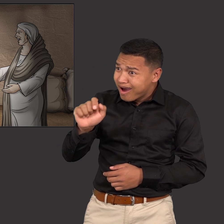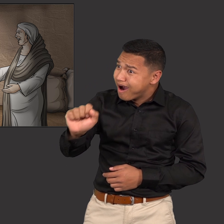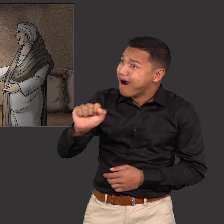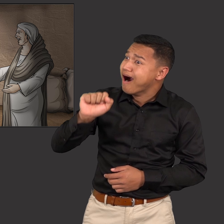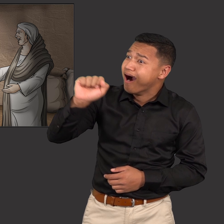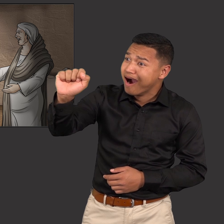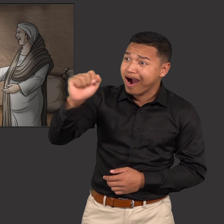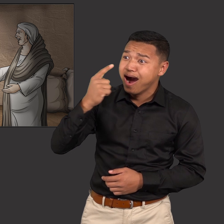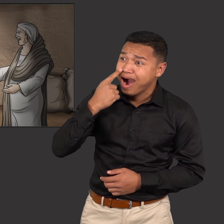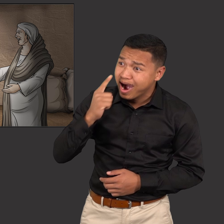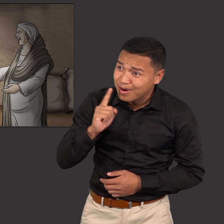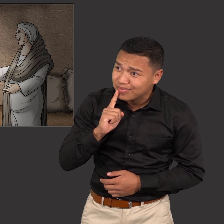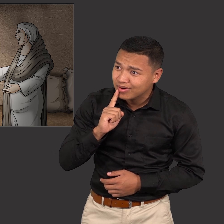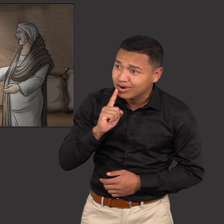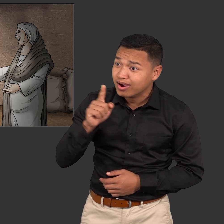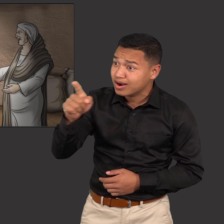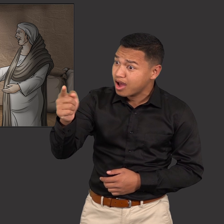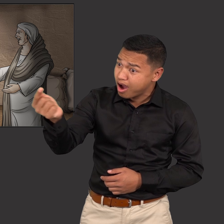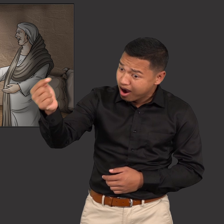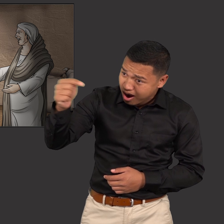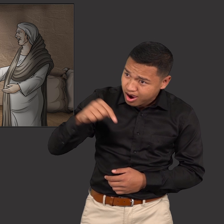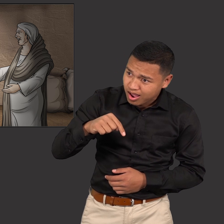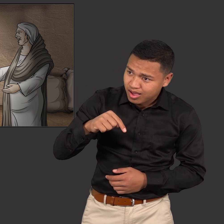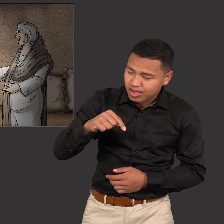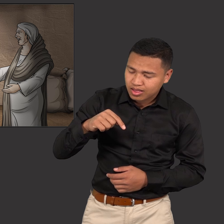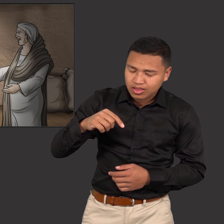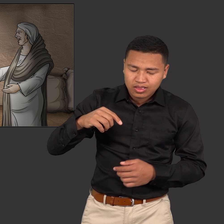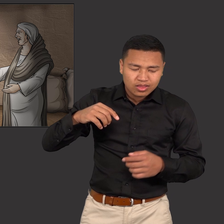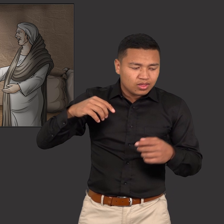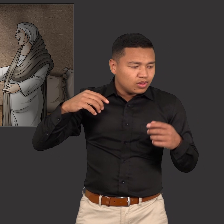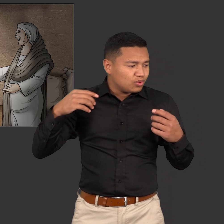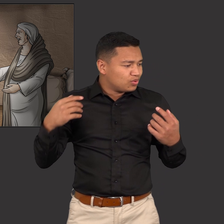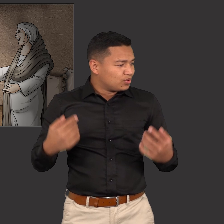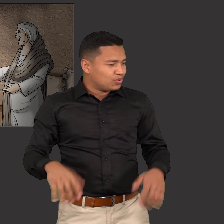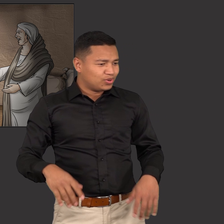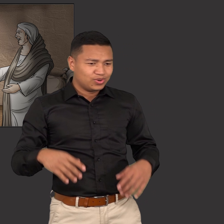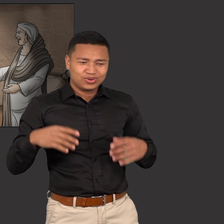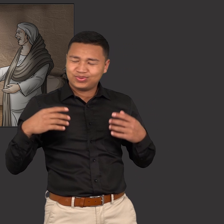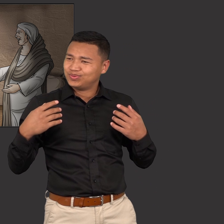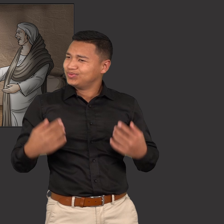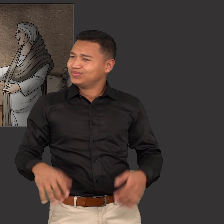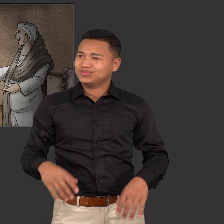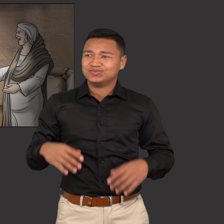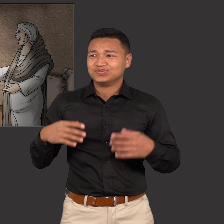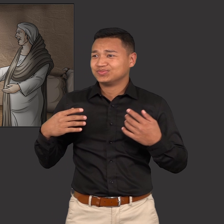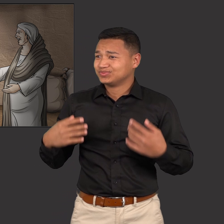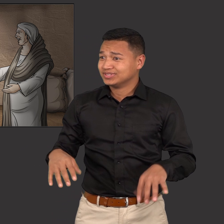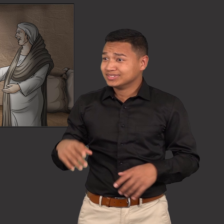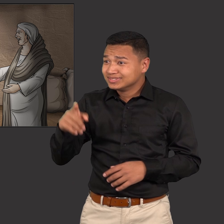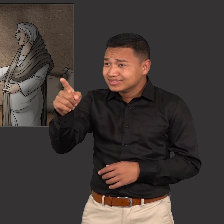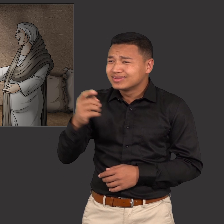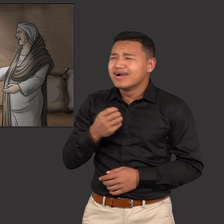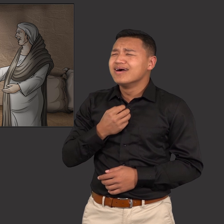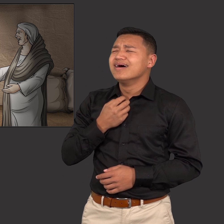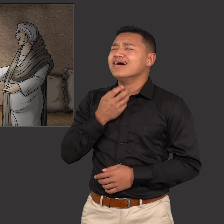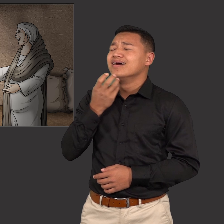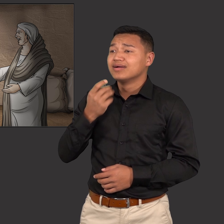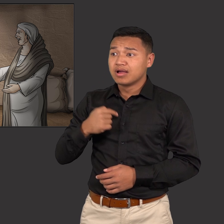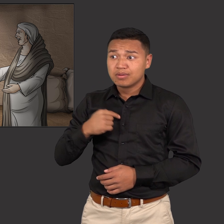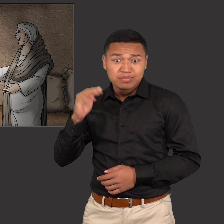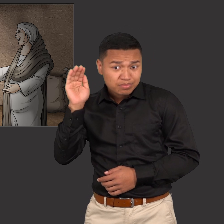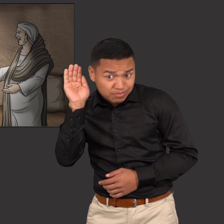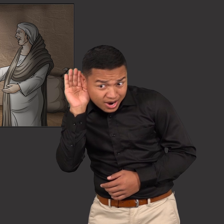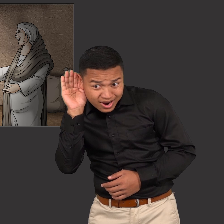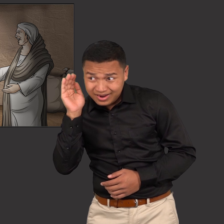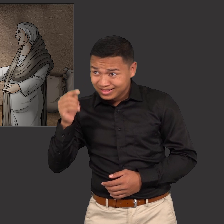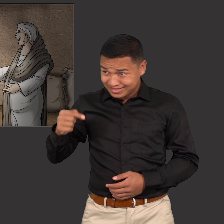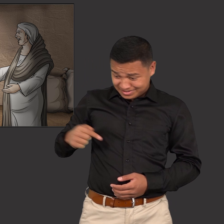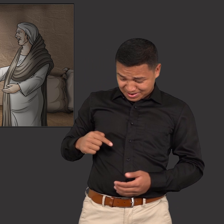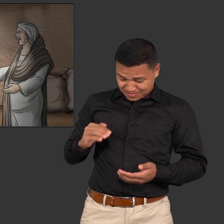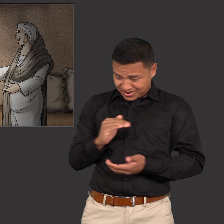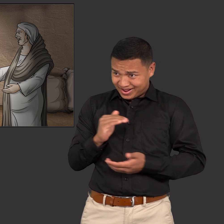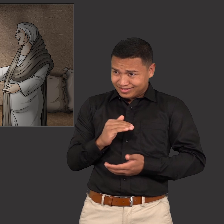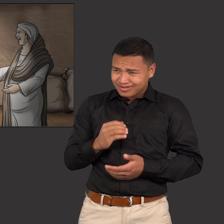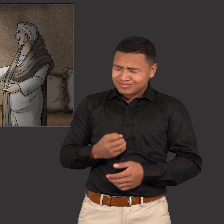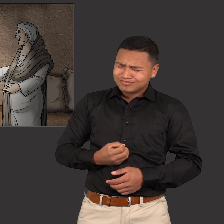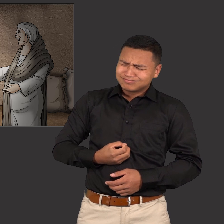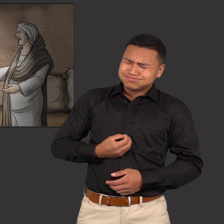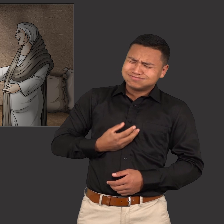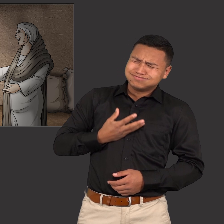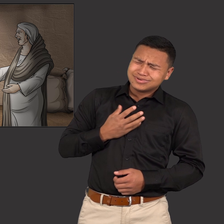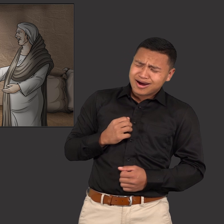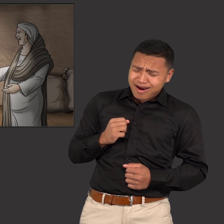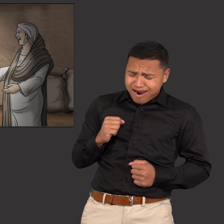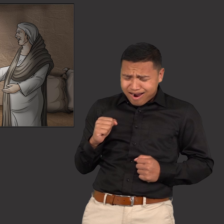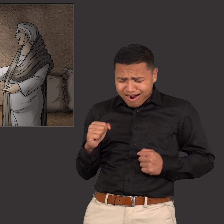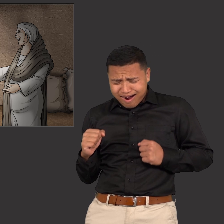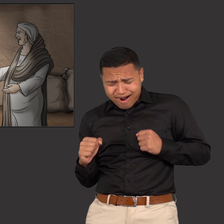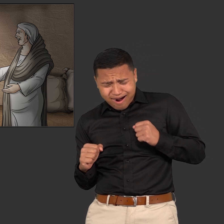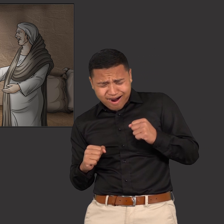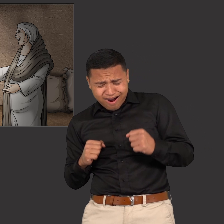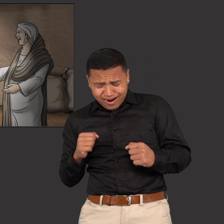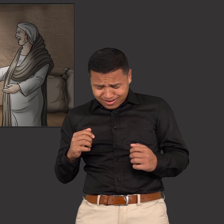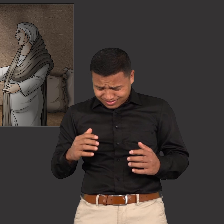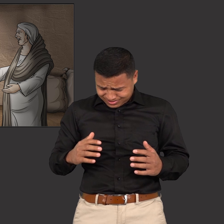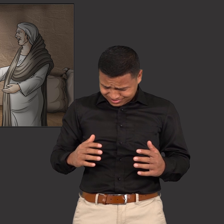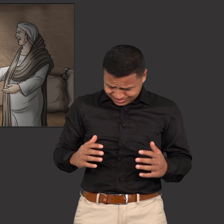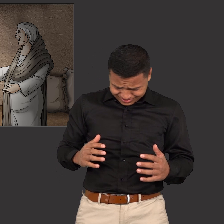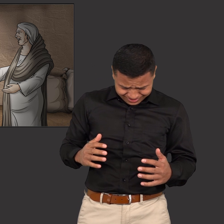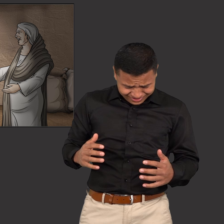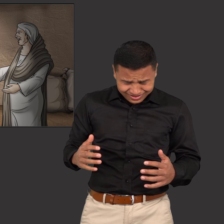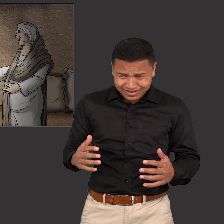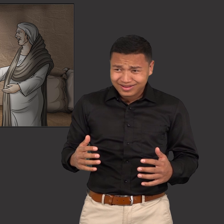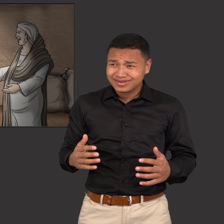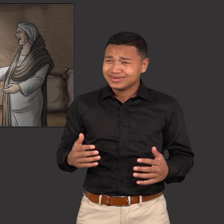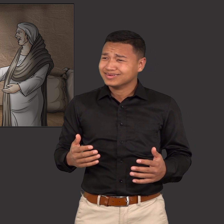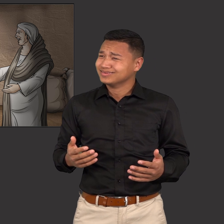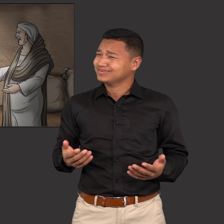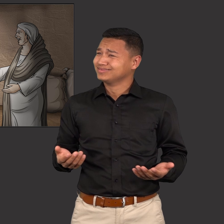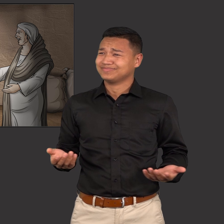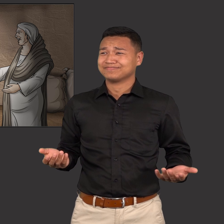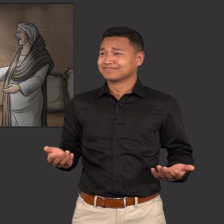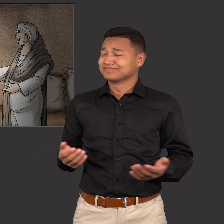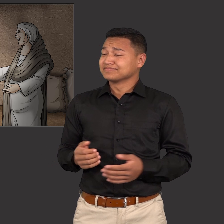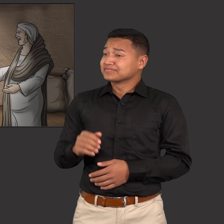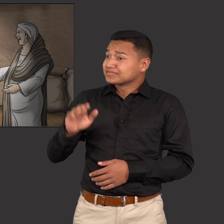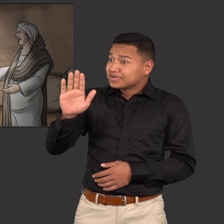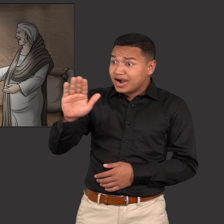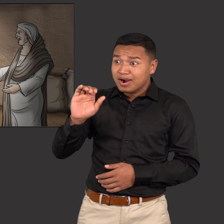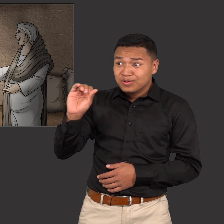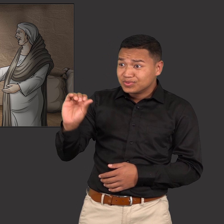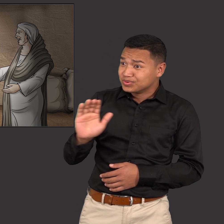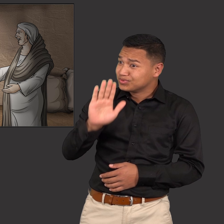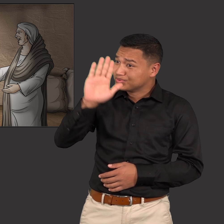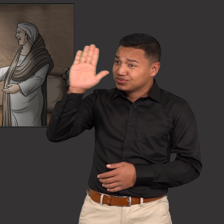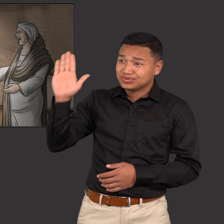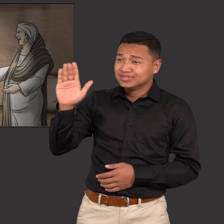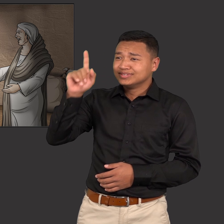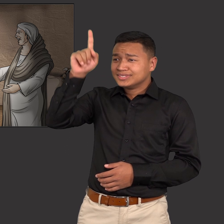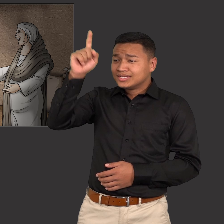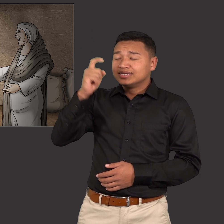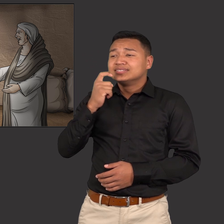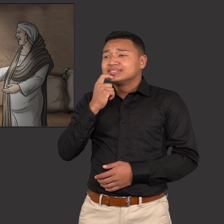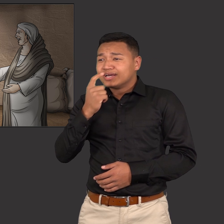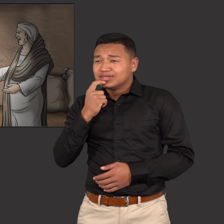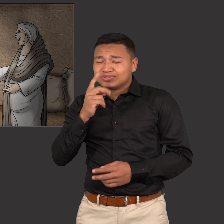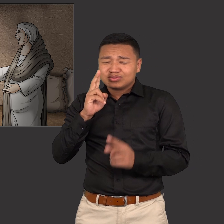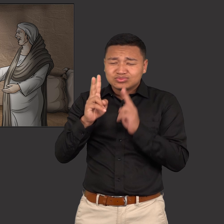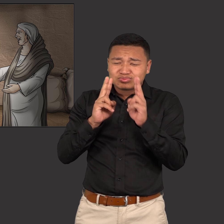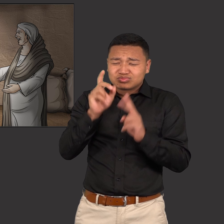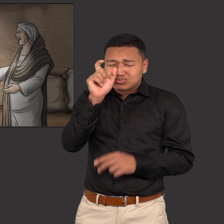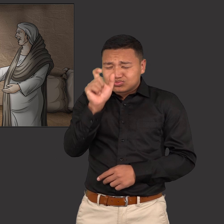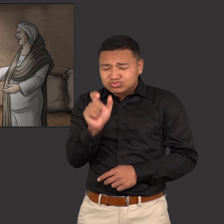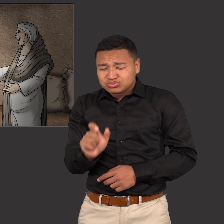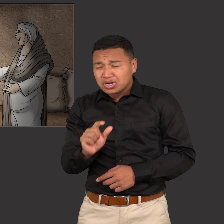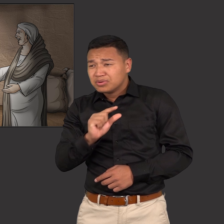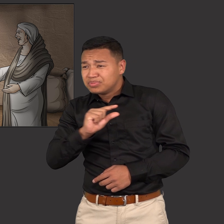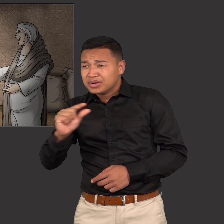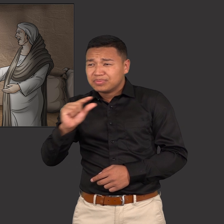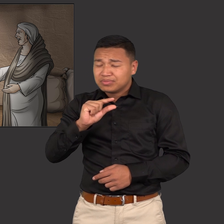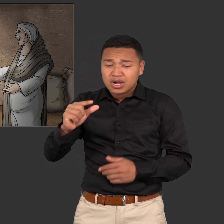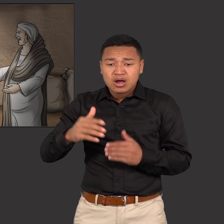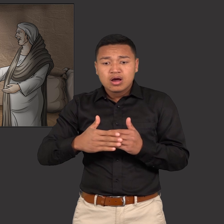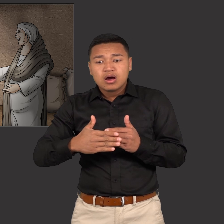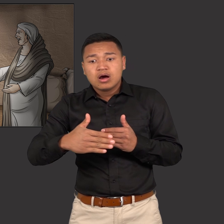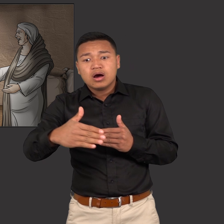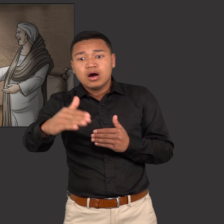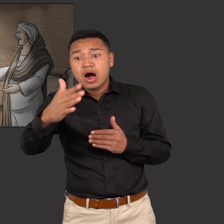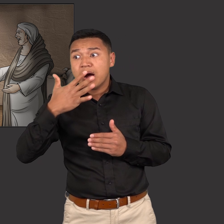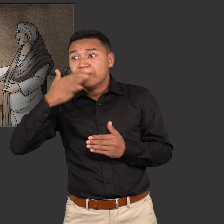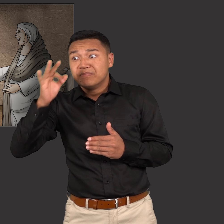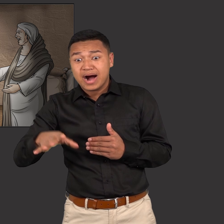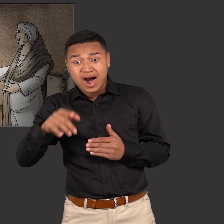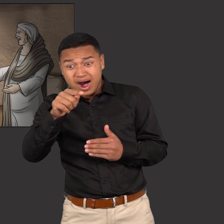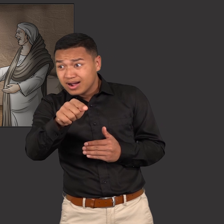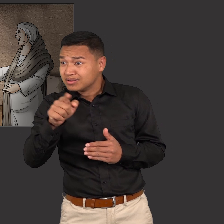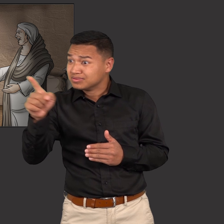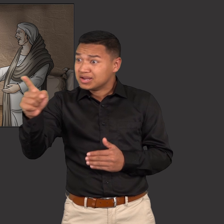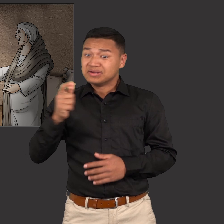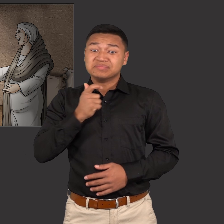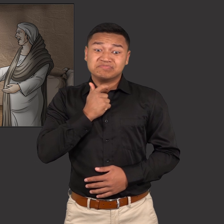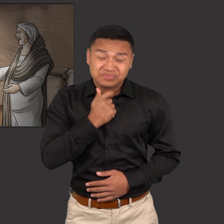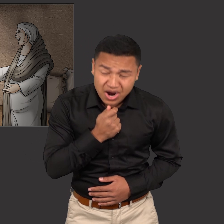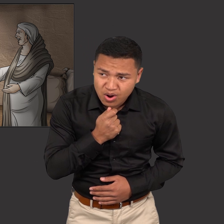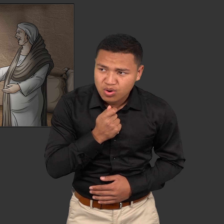For as soon as the sound of your greeting reached my ears, the baby in my womb leaped for joy.